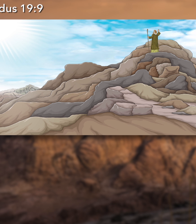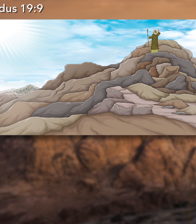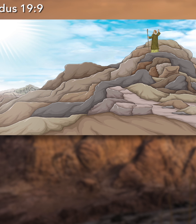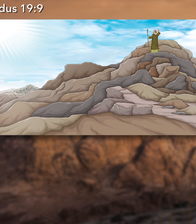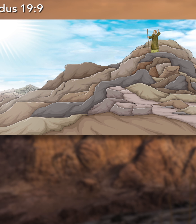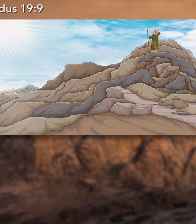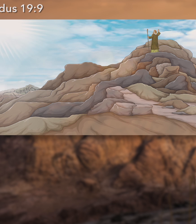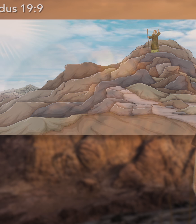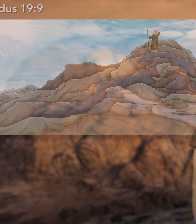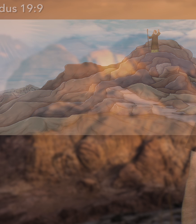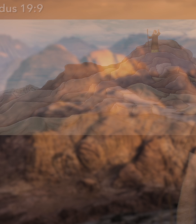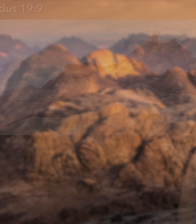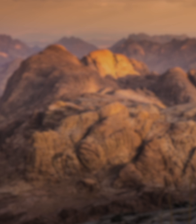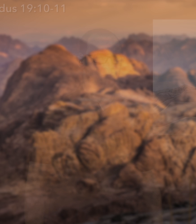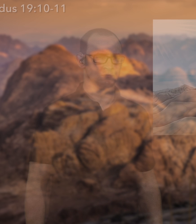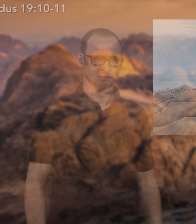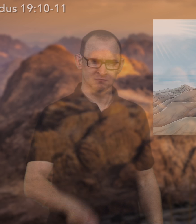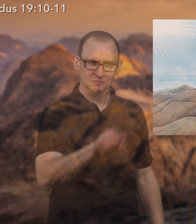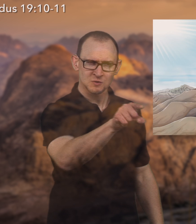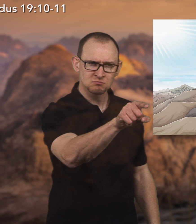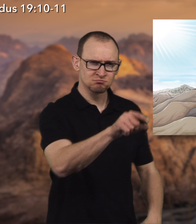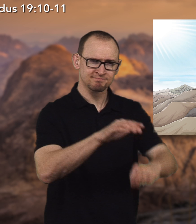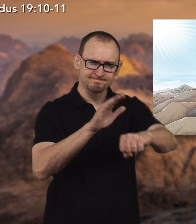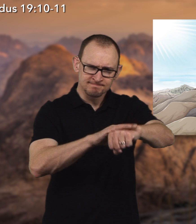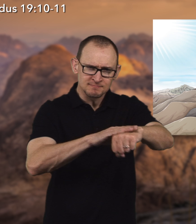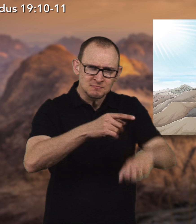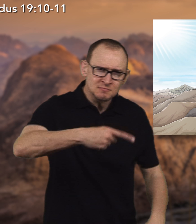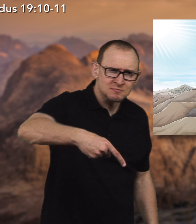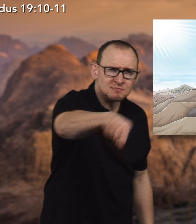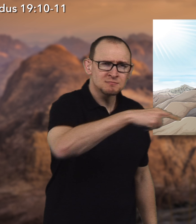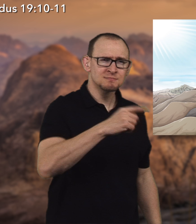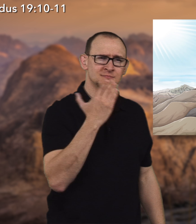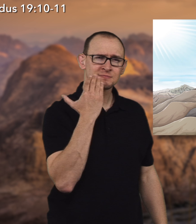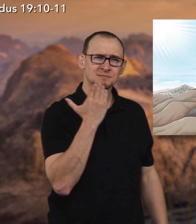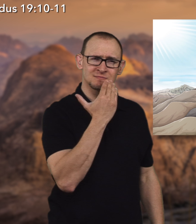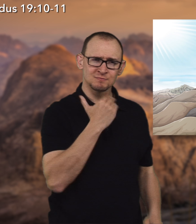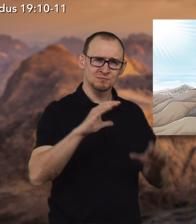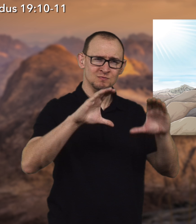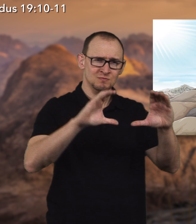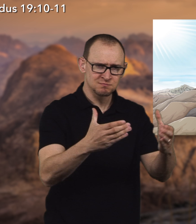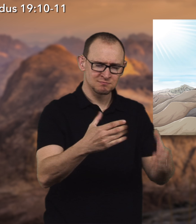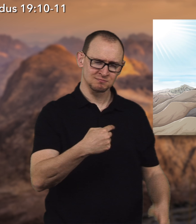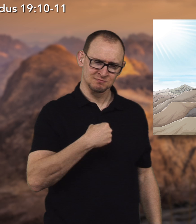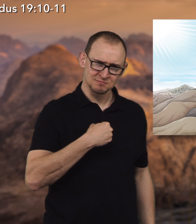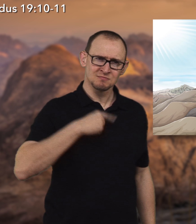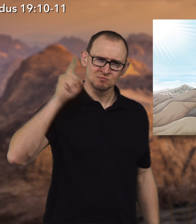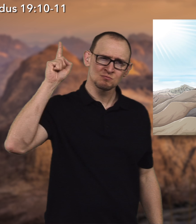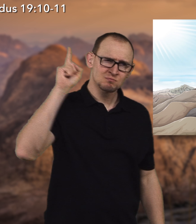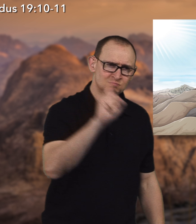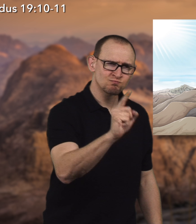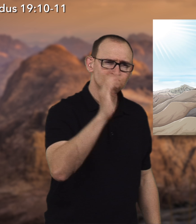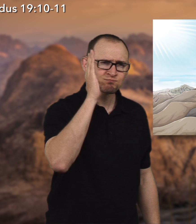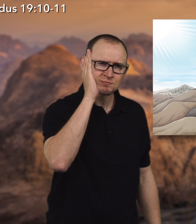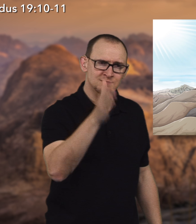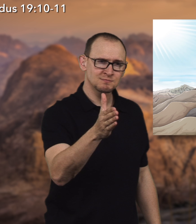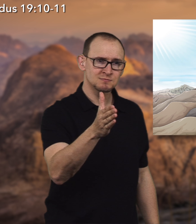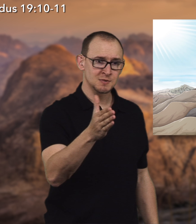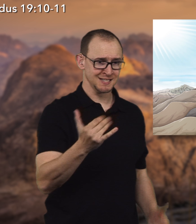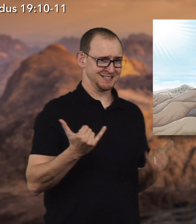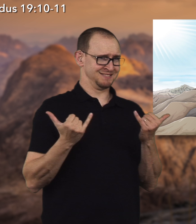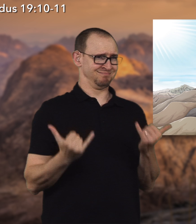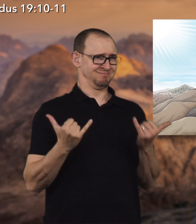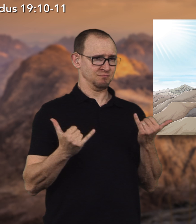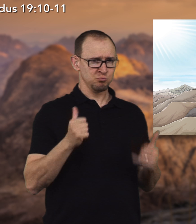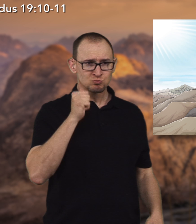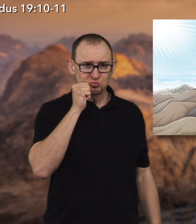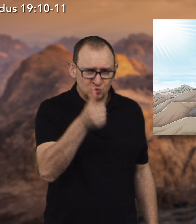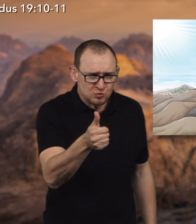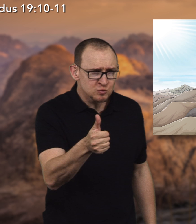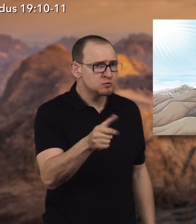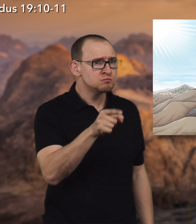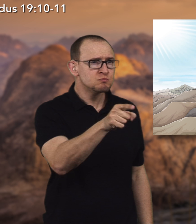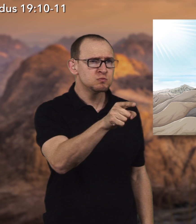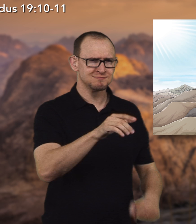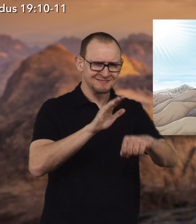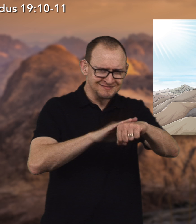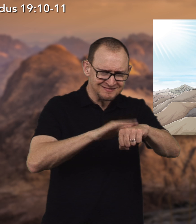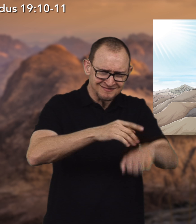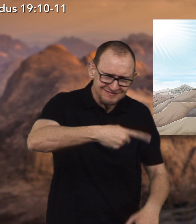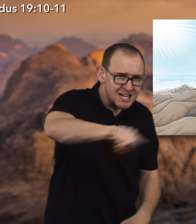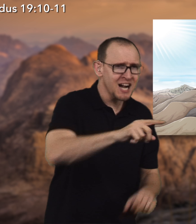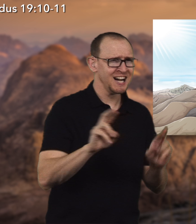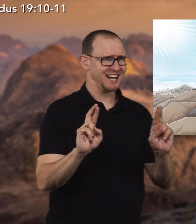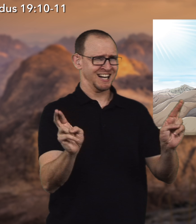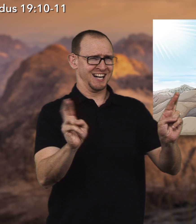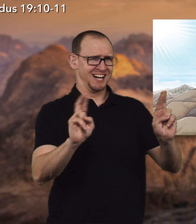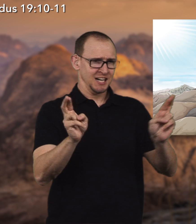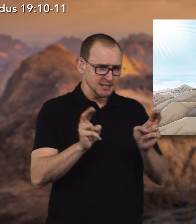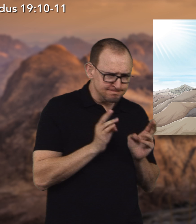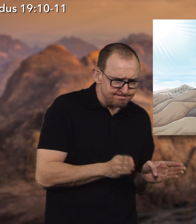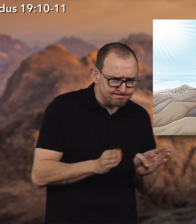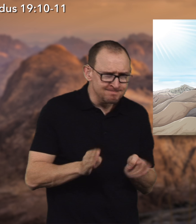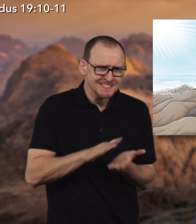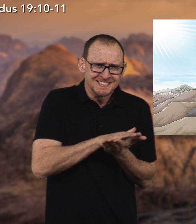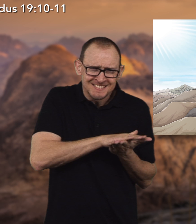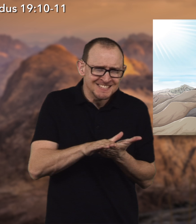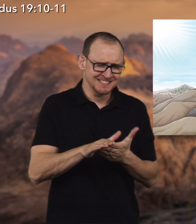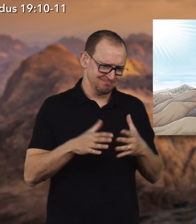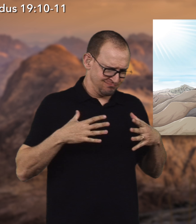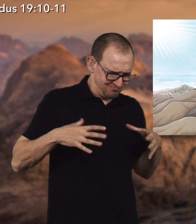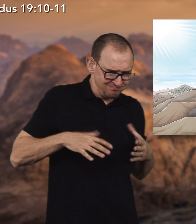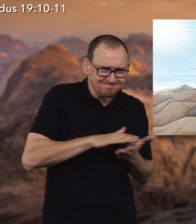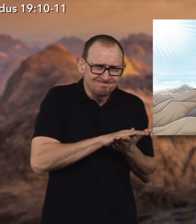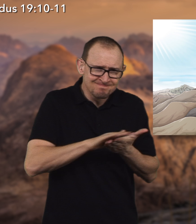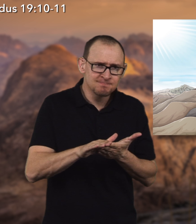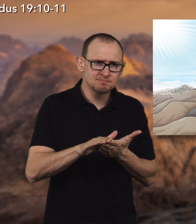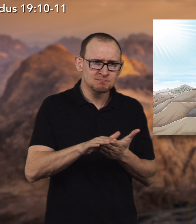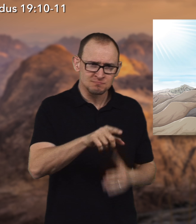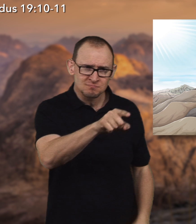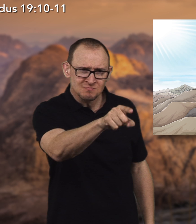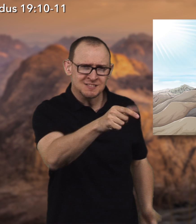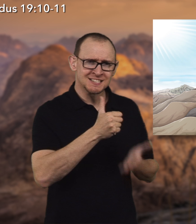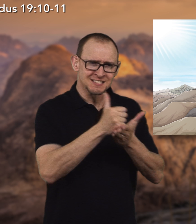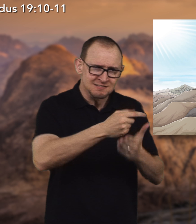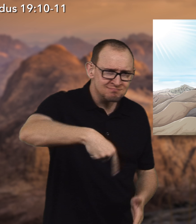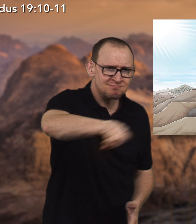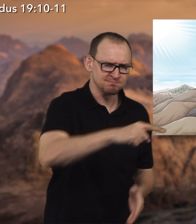Then the LORD said to Moses, “Go to the people and consecrate them today and tomorrow.